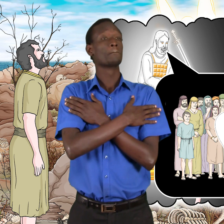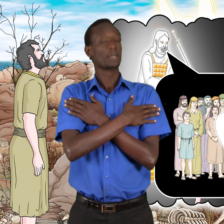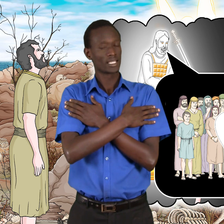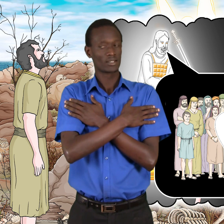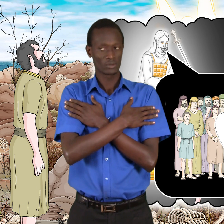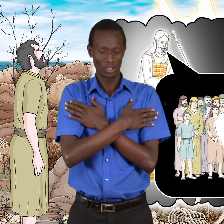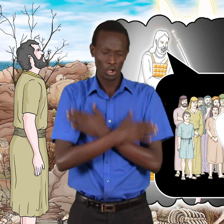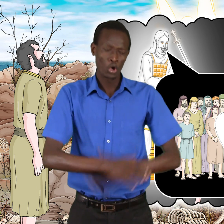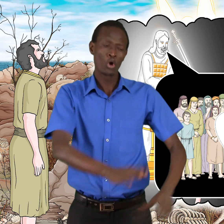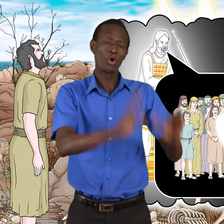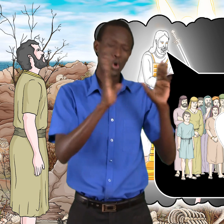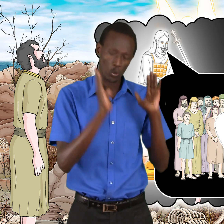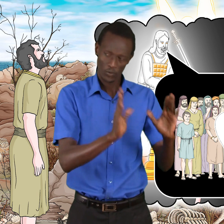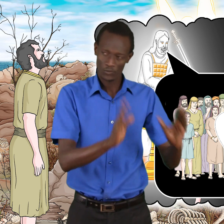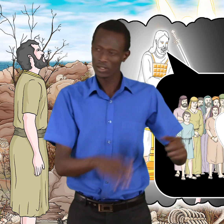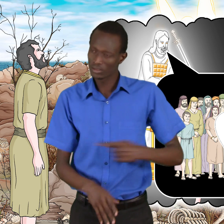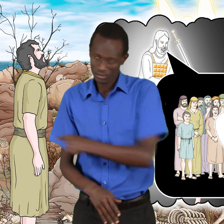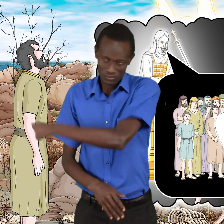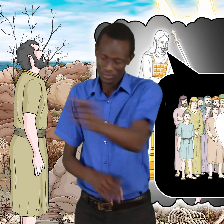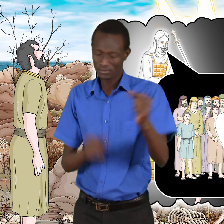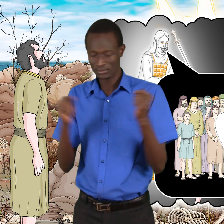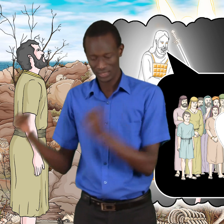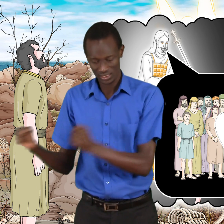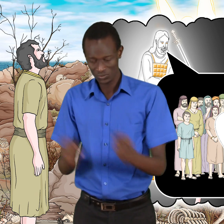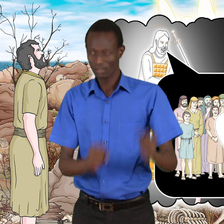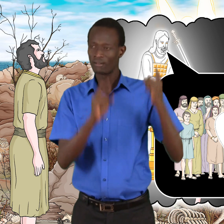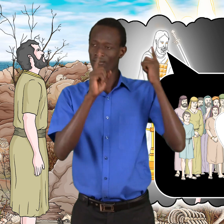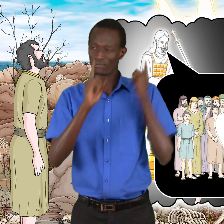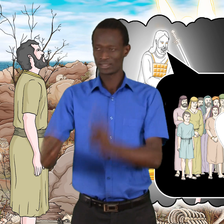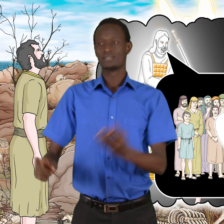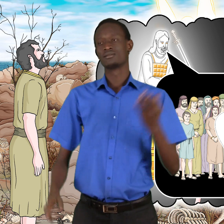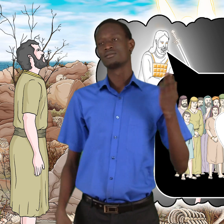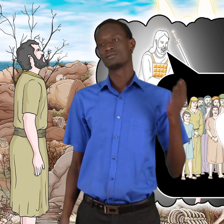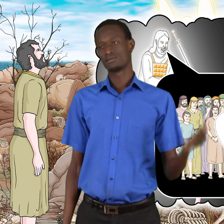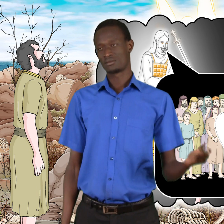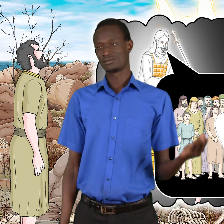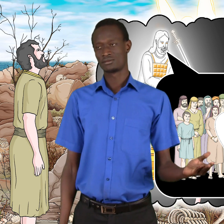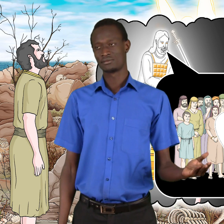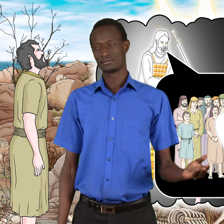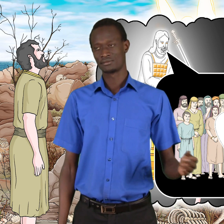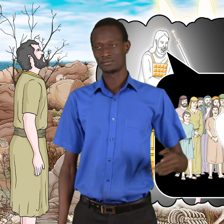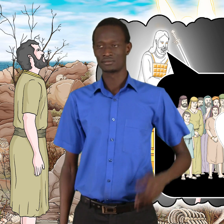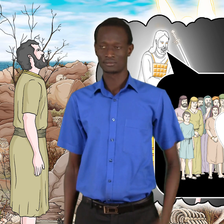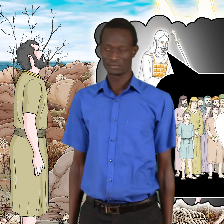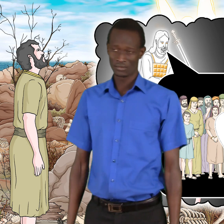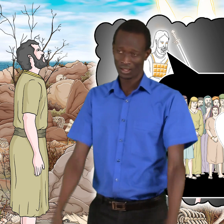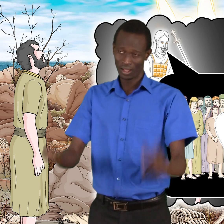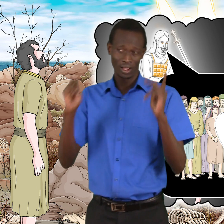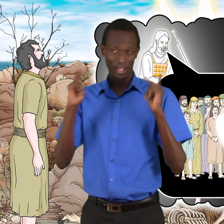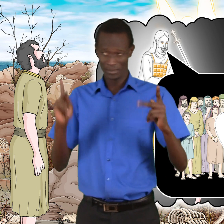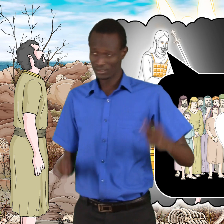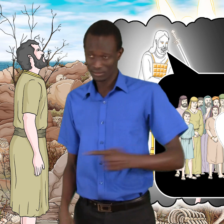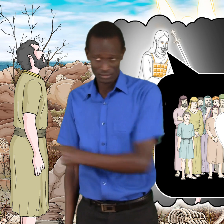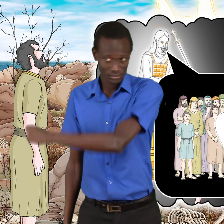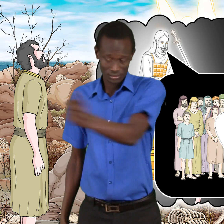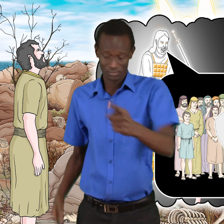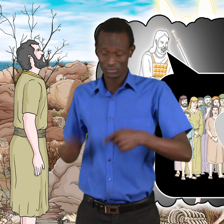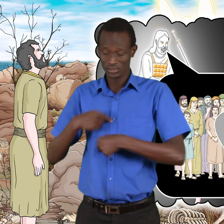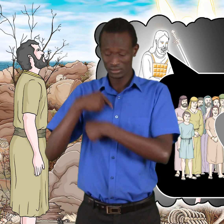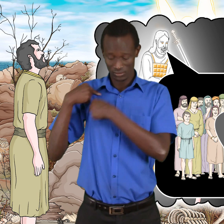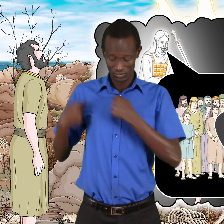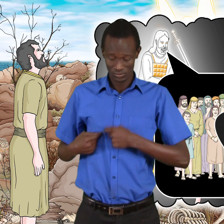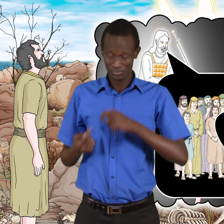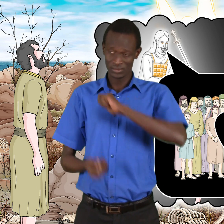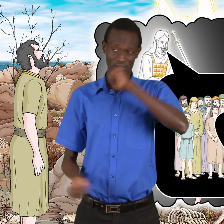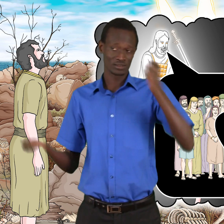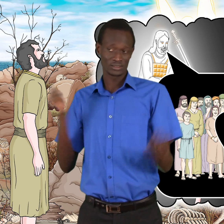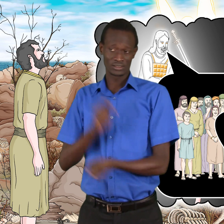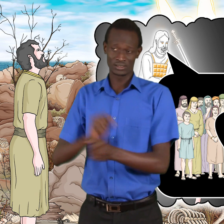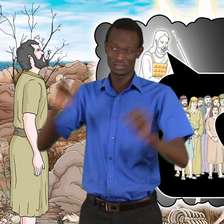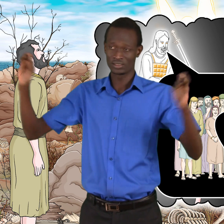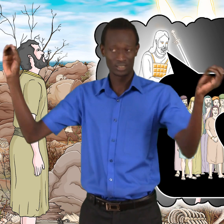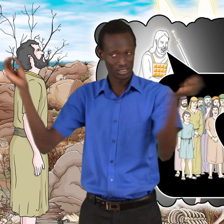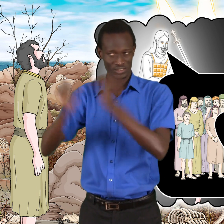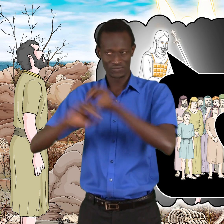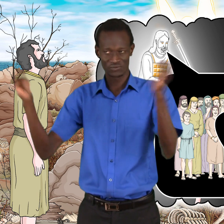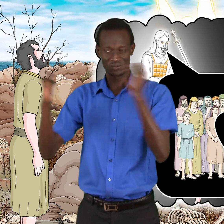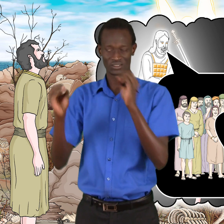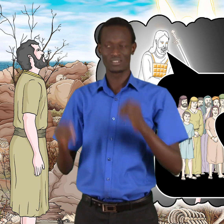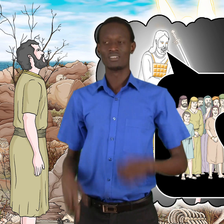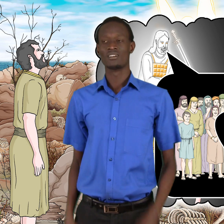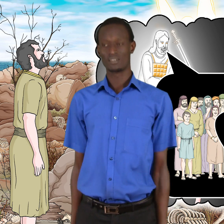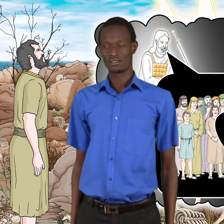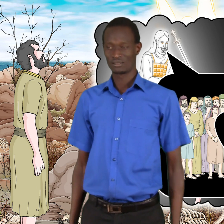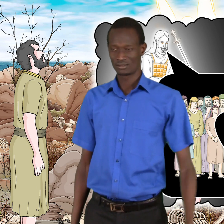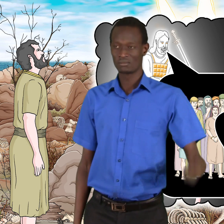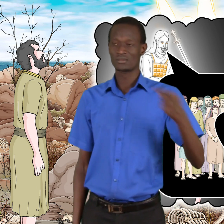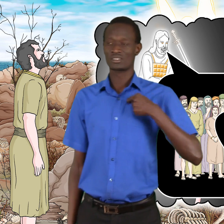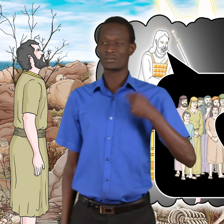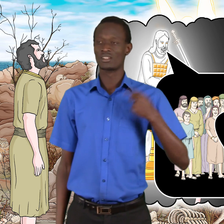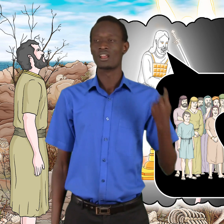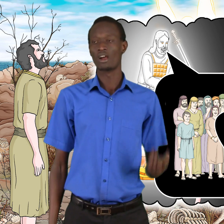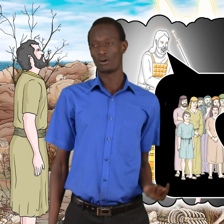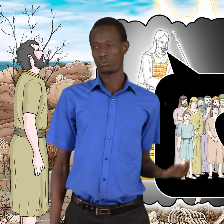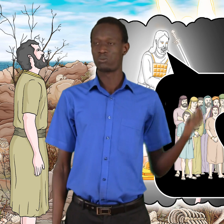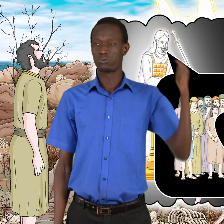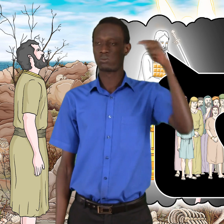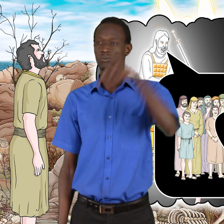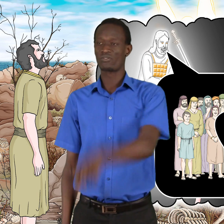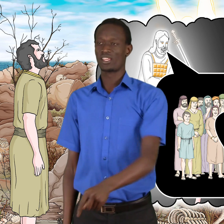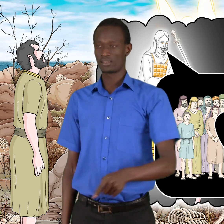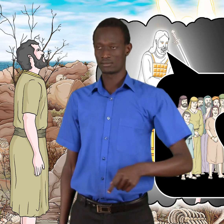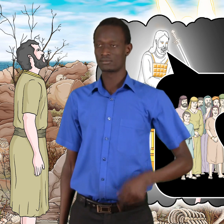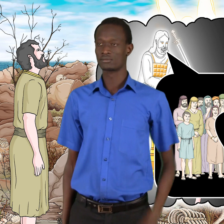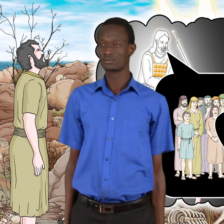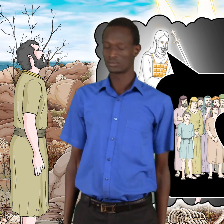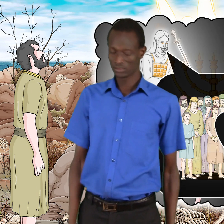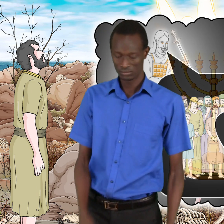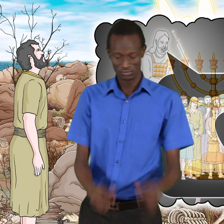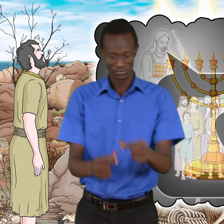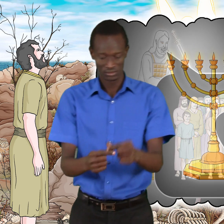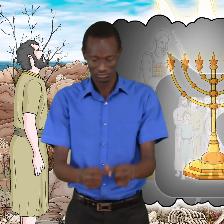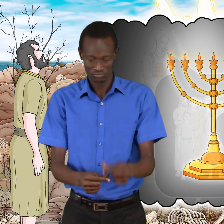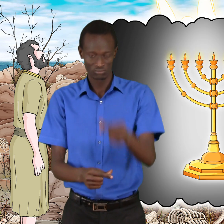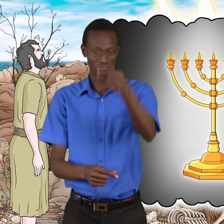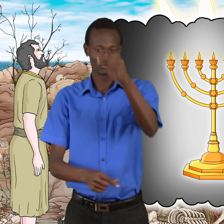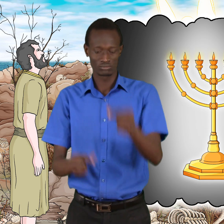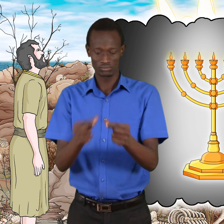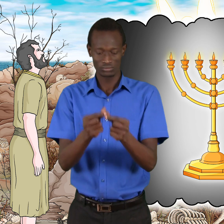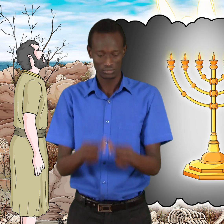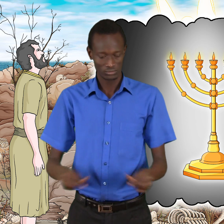Repent and perform the deeds you did at first.